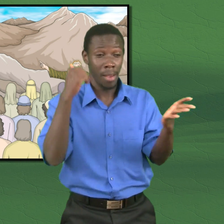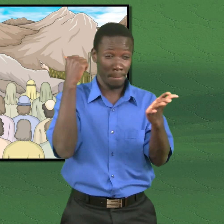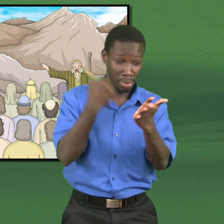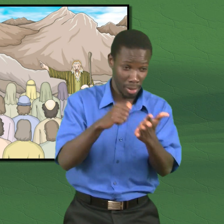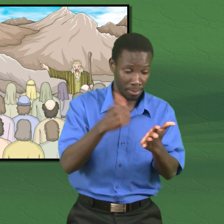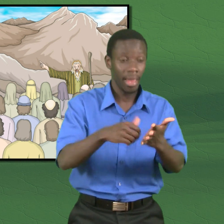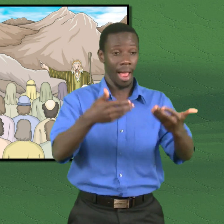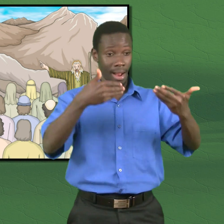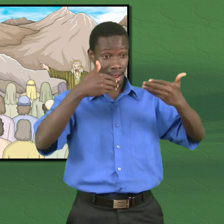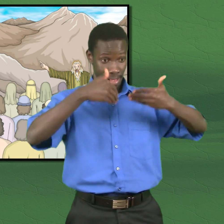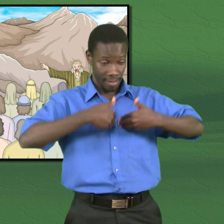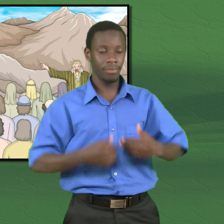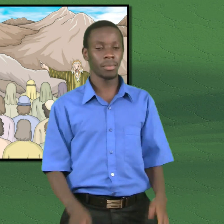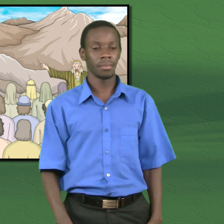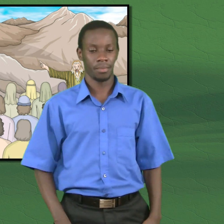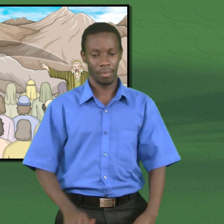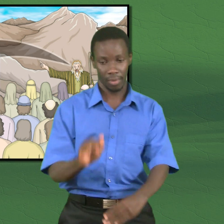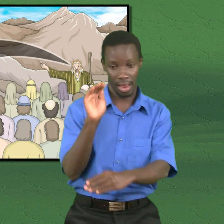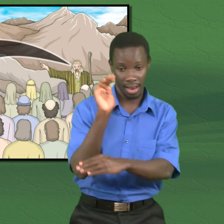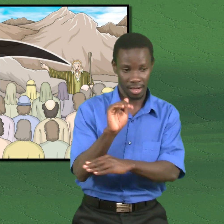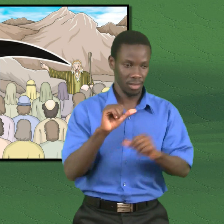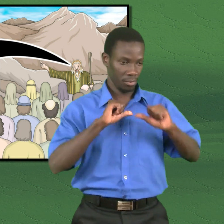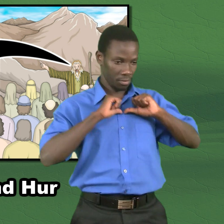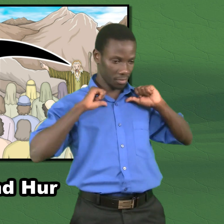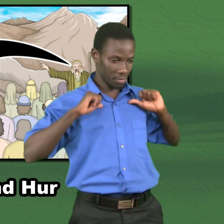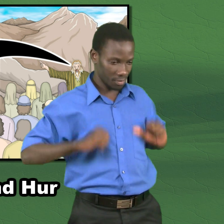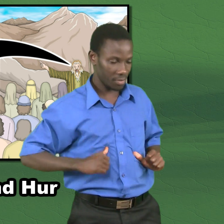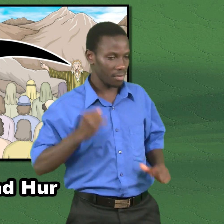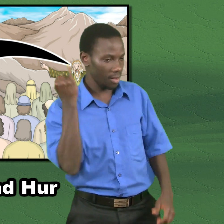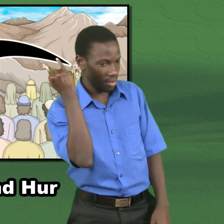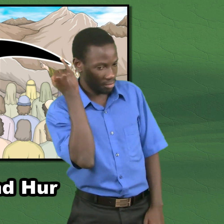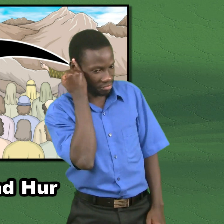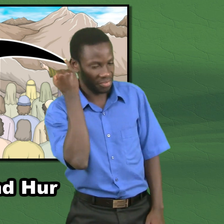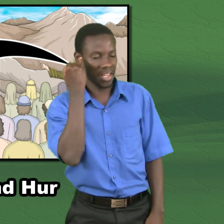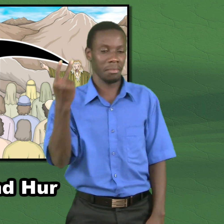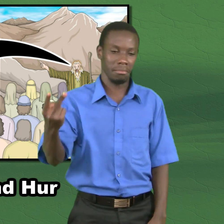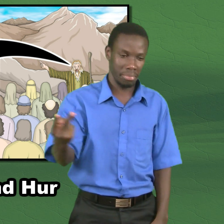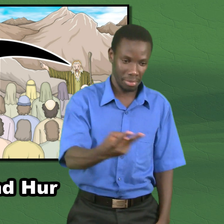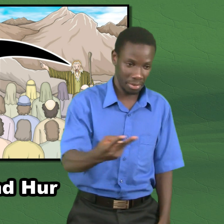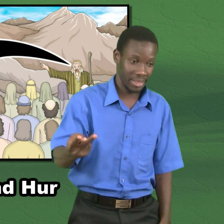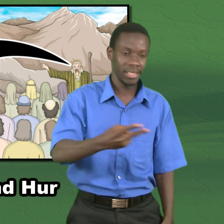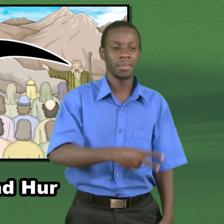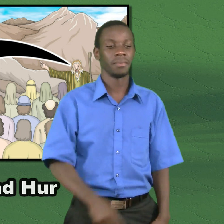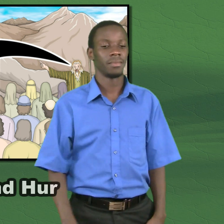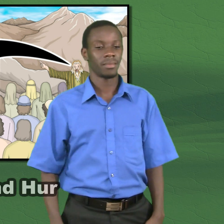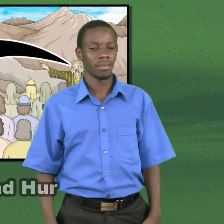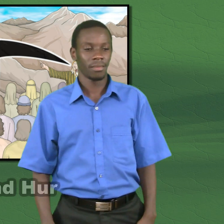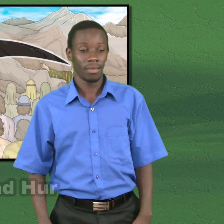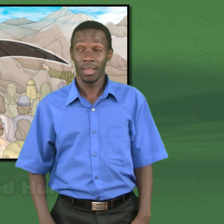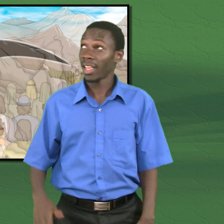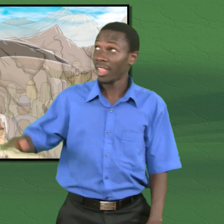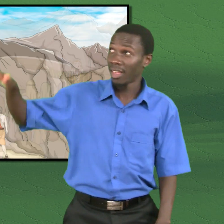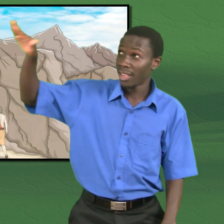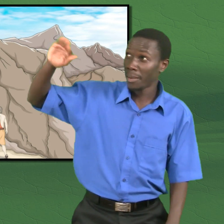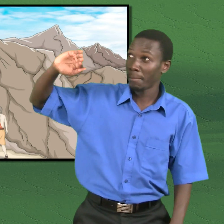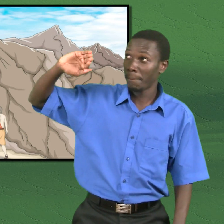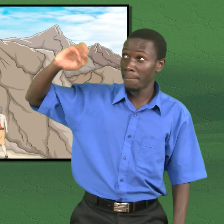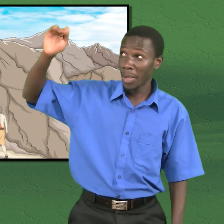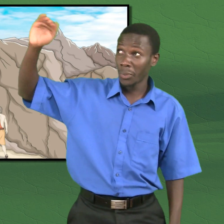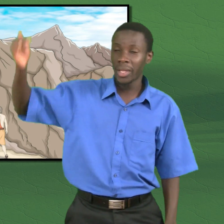Aaron and Hur are here with you. Whoever has a dispute can go to them.”